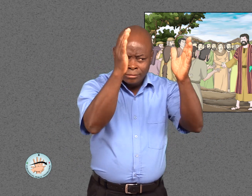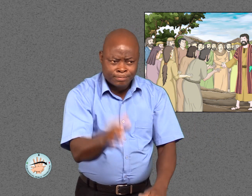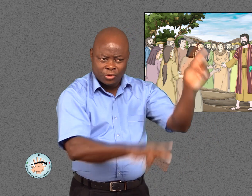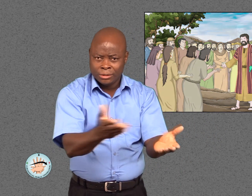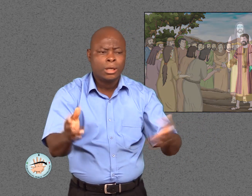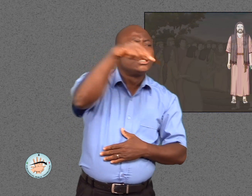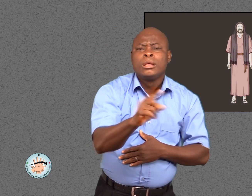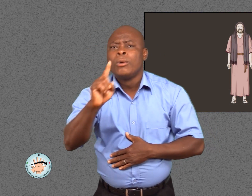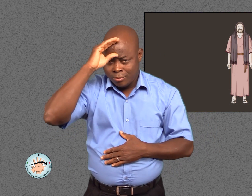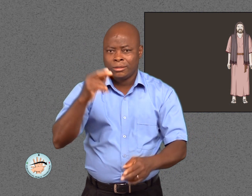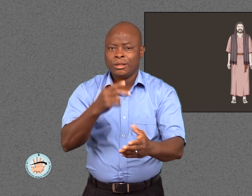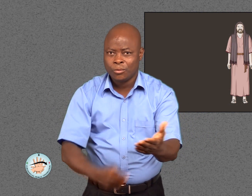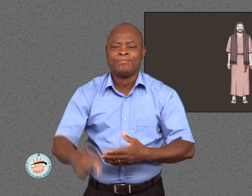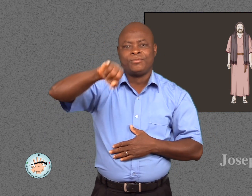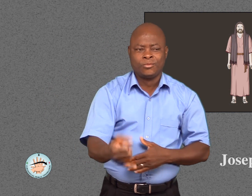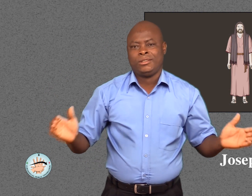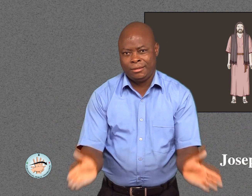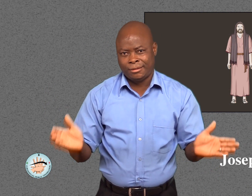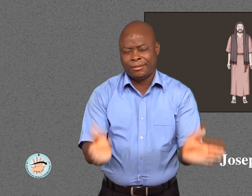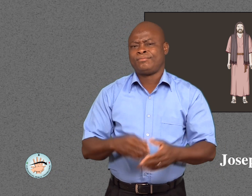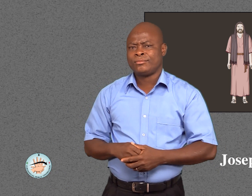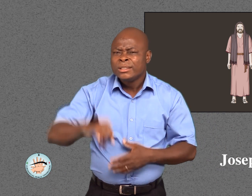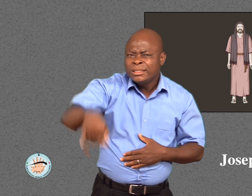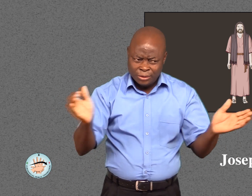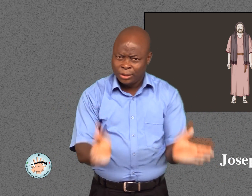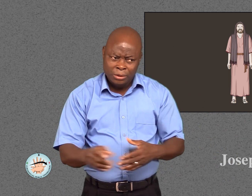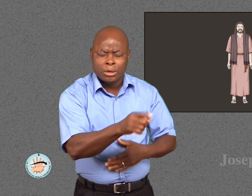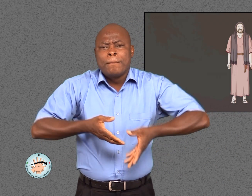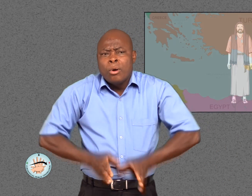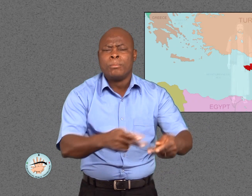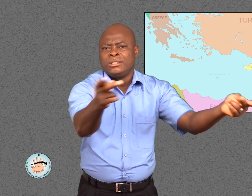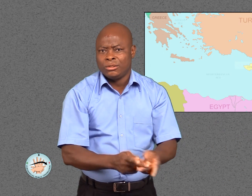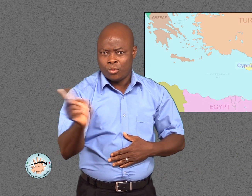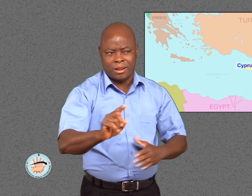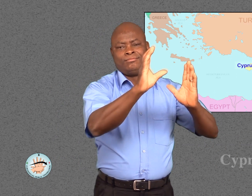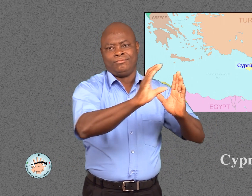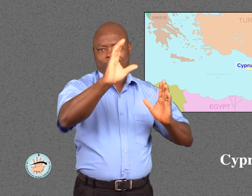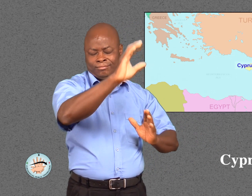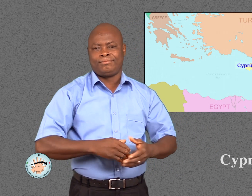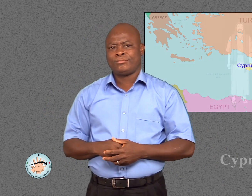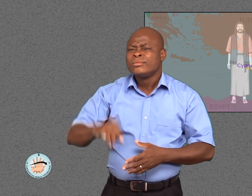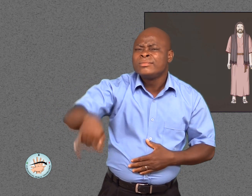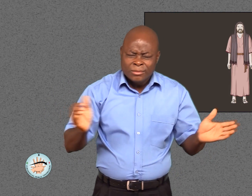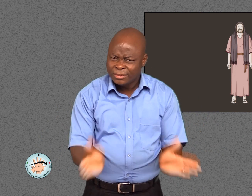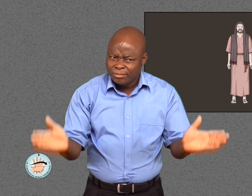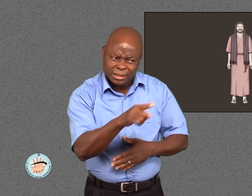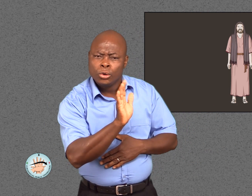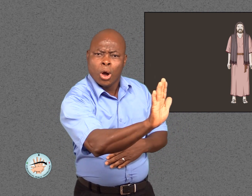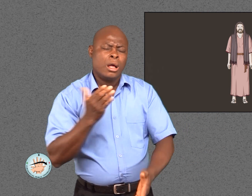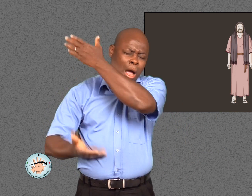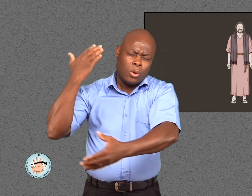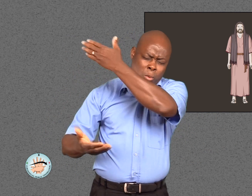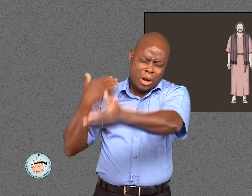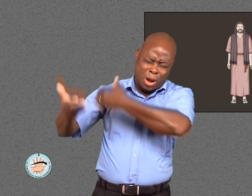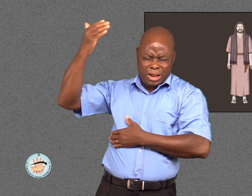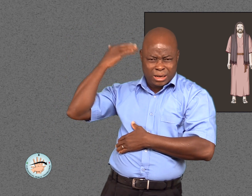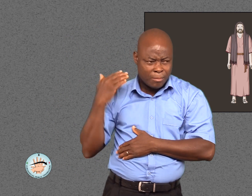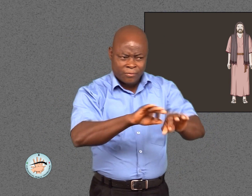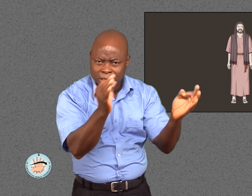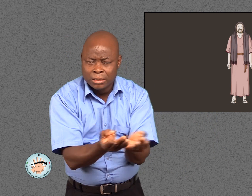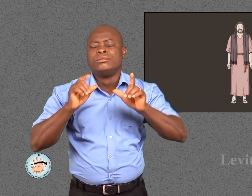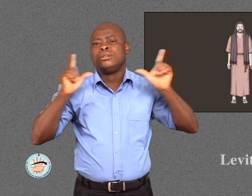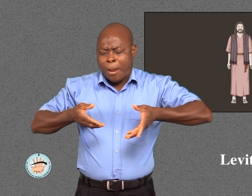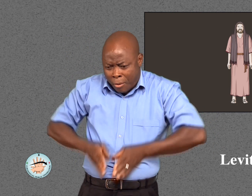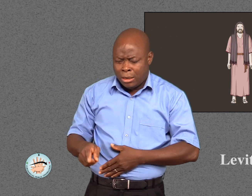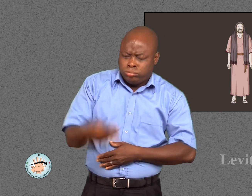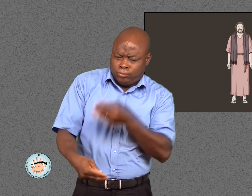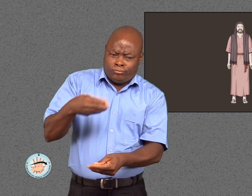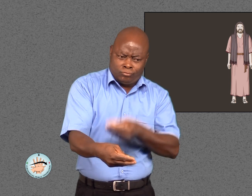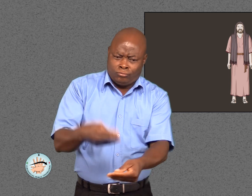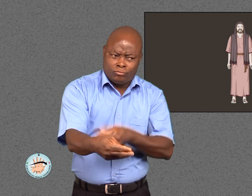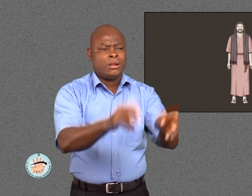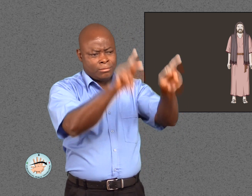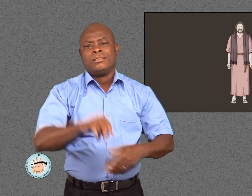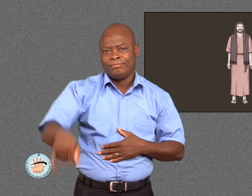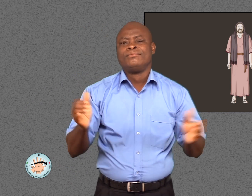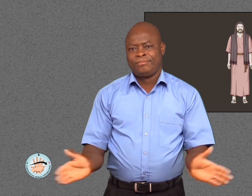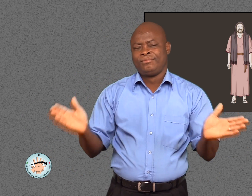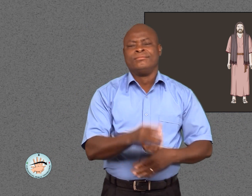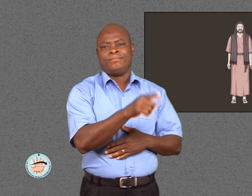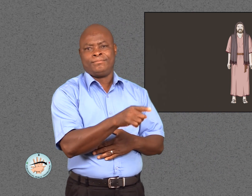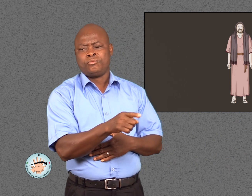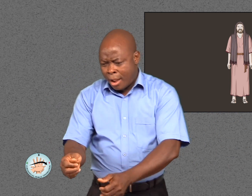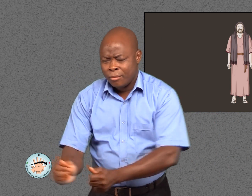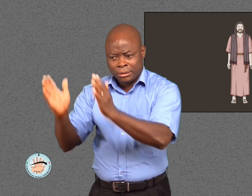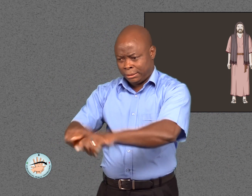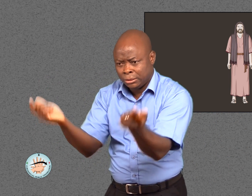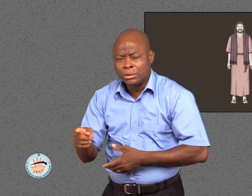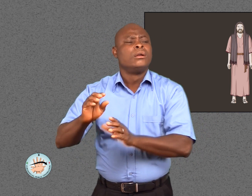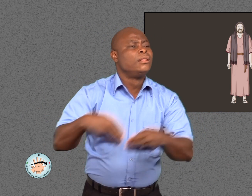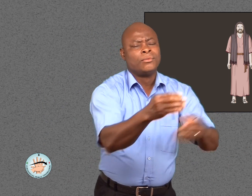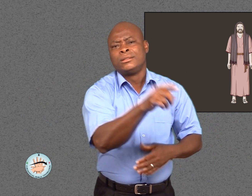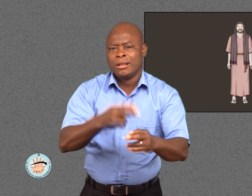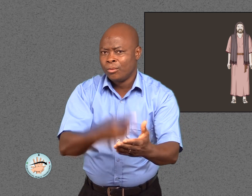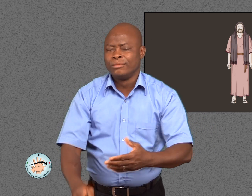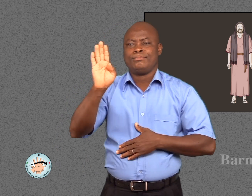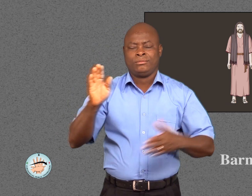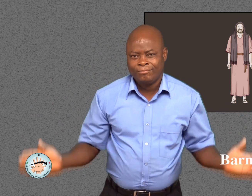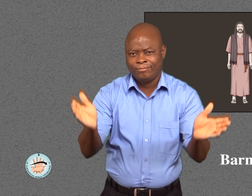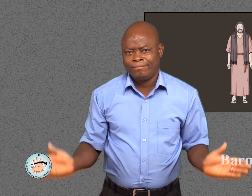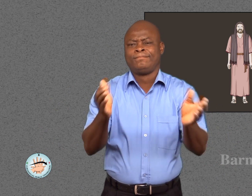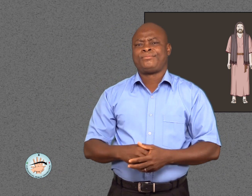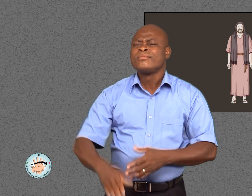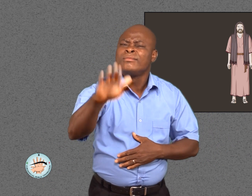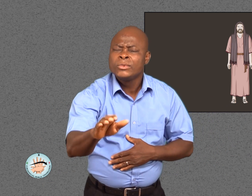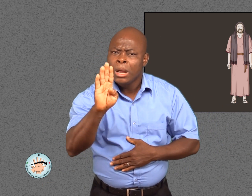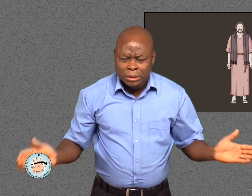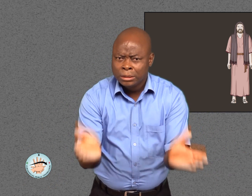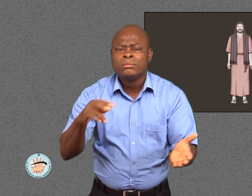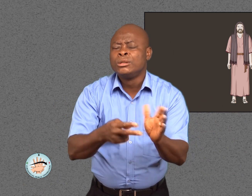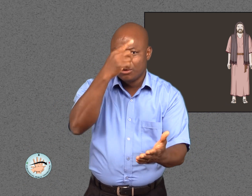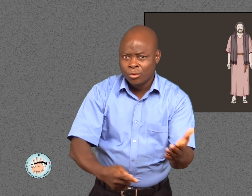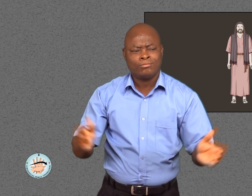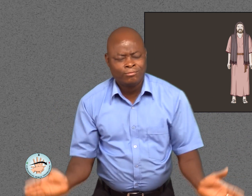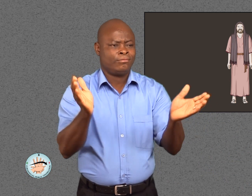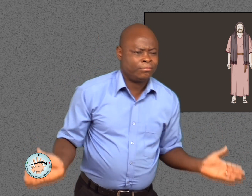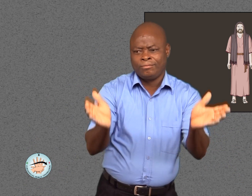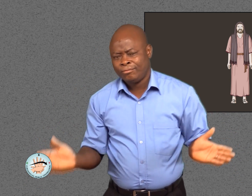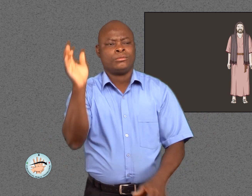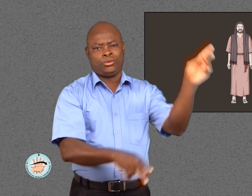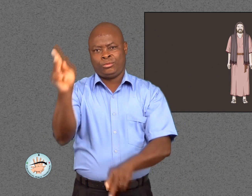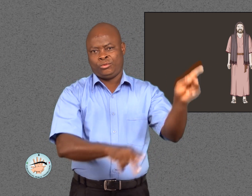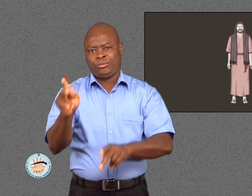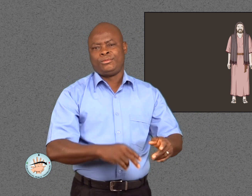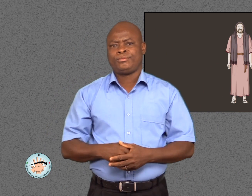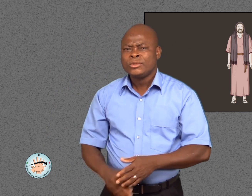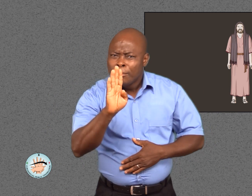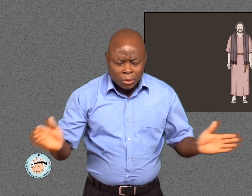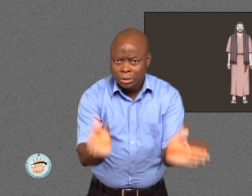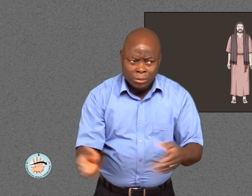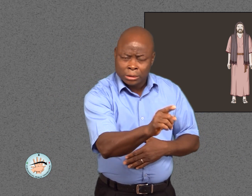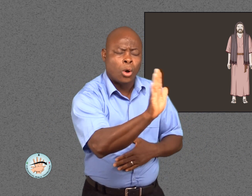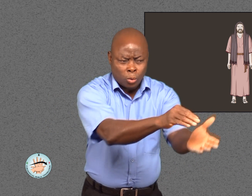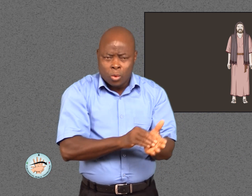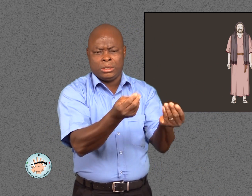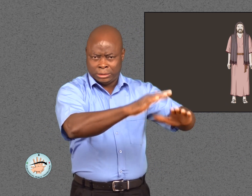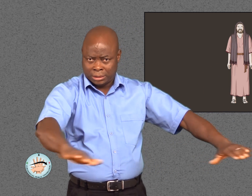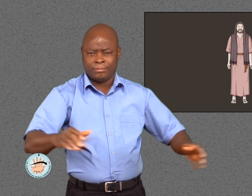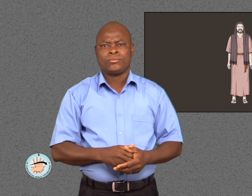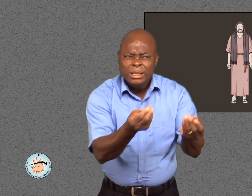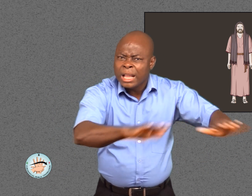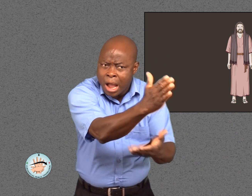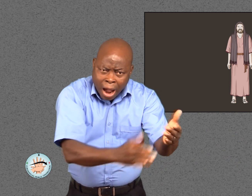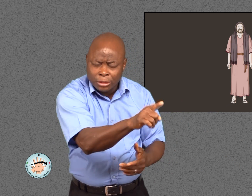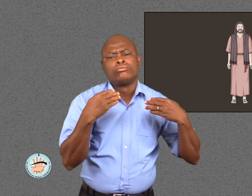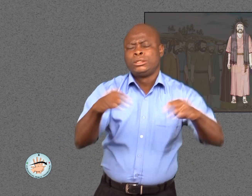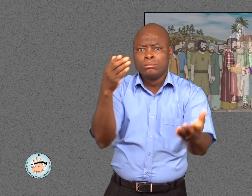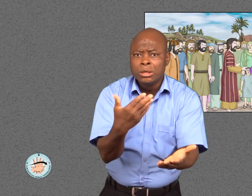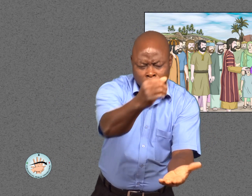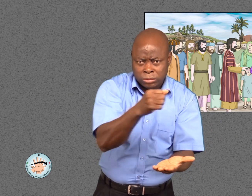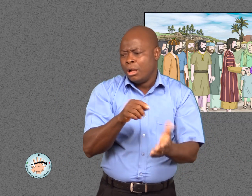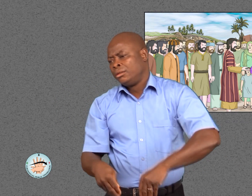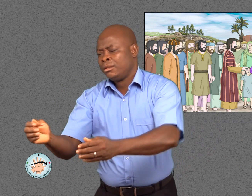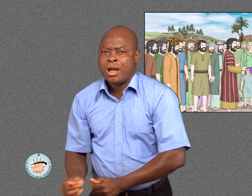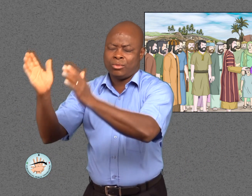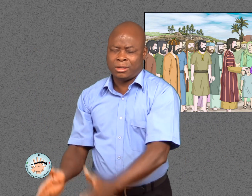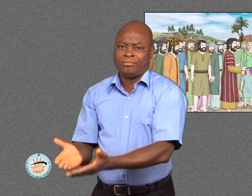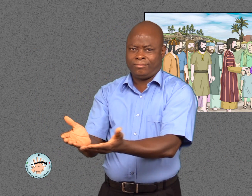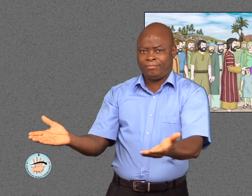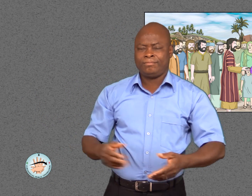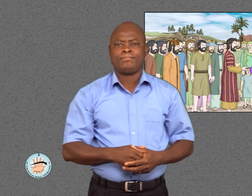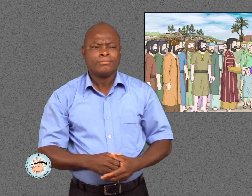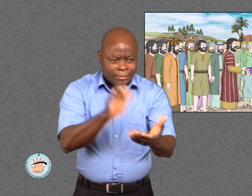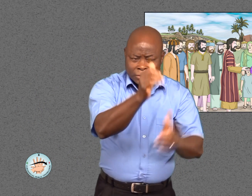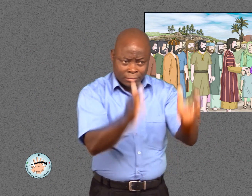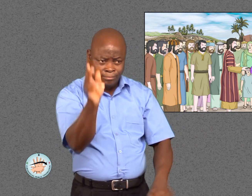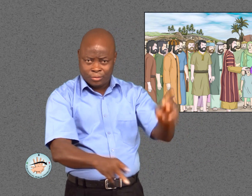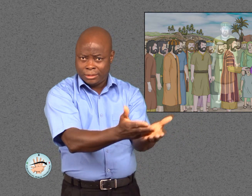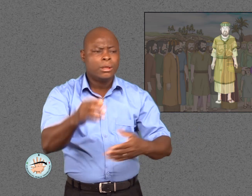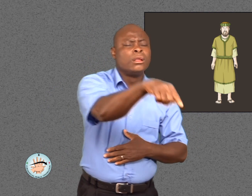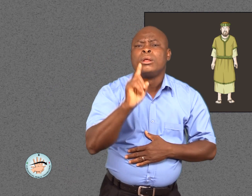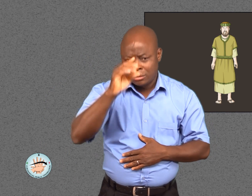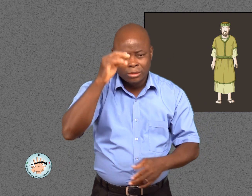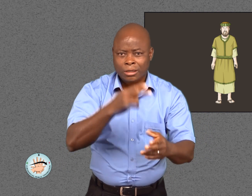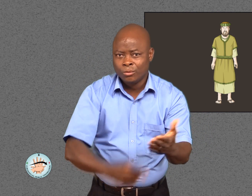Joseph, a Levite from Cyprus, whom the apostles called Barnabas (meaning Son of Encouragement), sold a field he owned, brought the money, and laid it at the apostles’ feet.